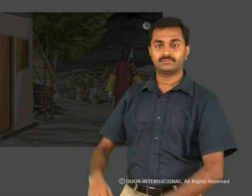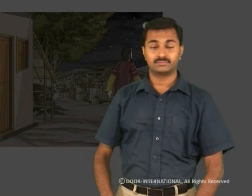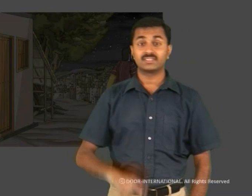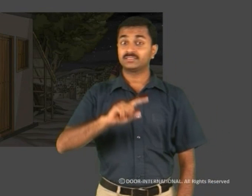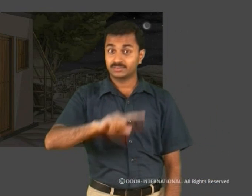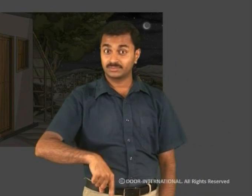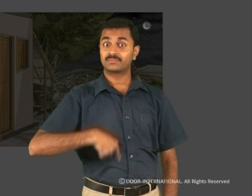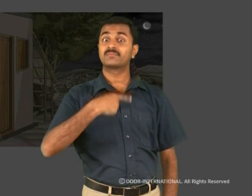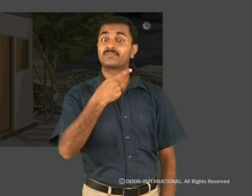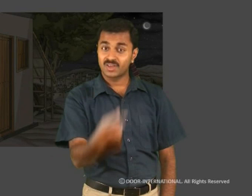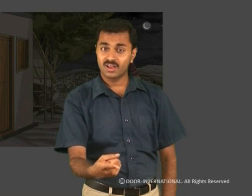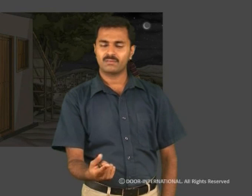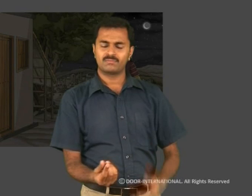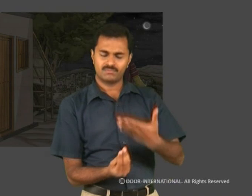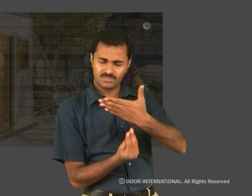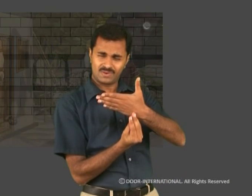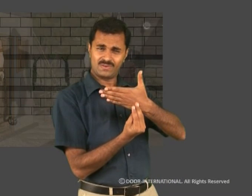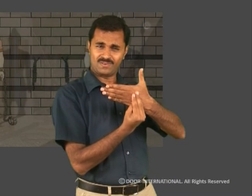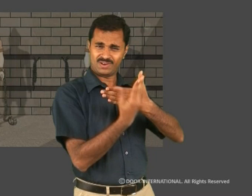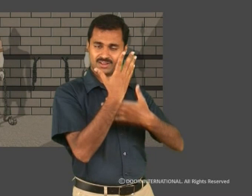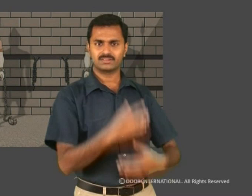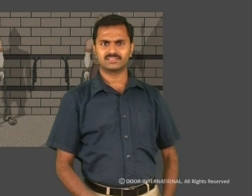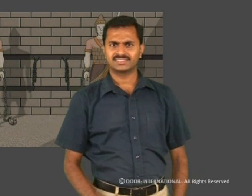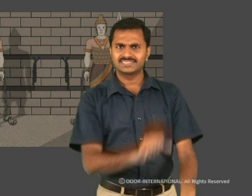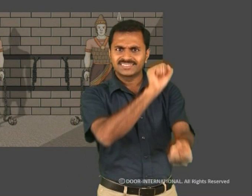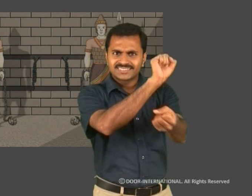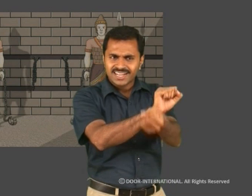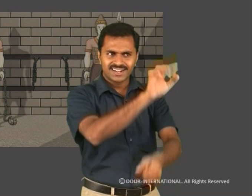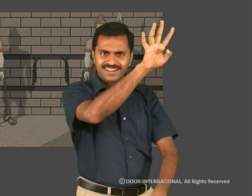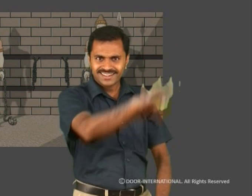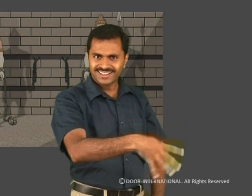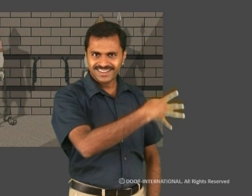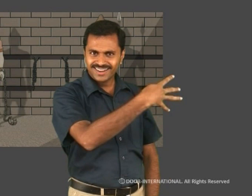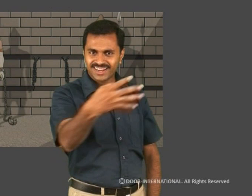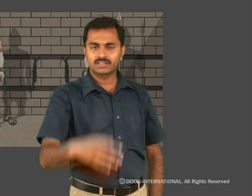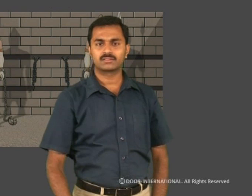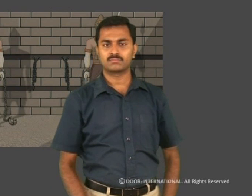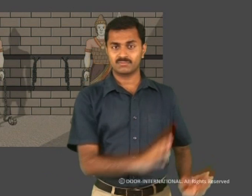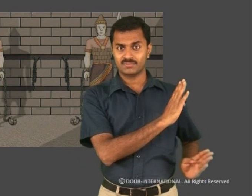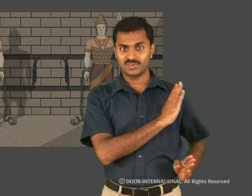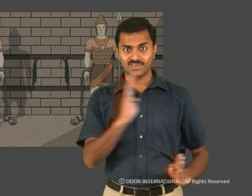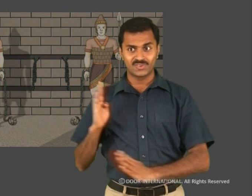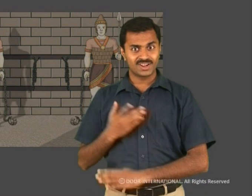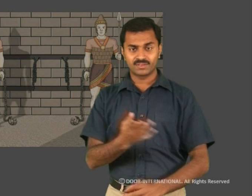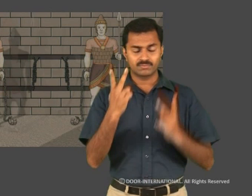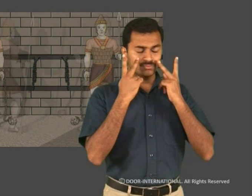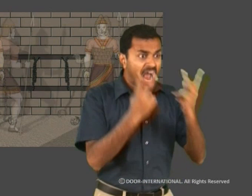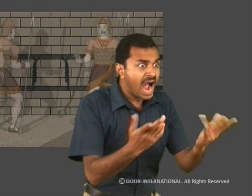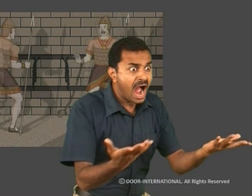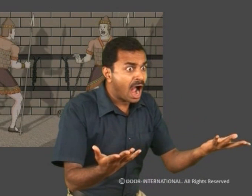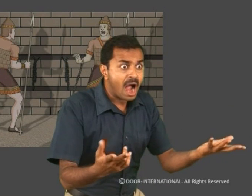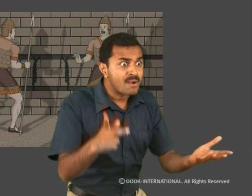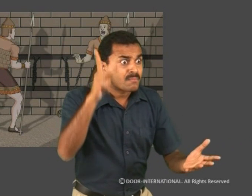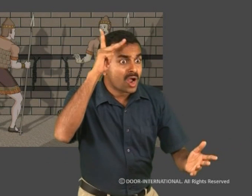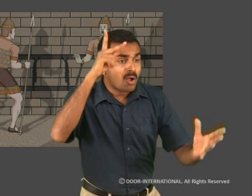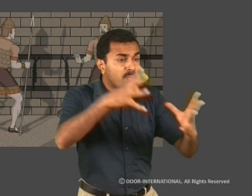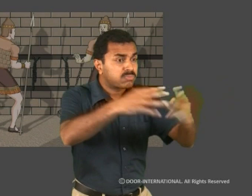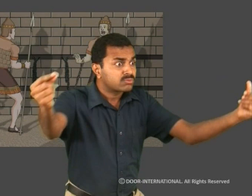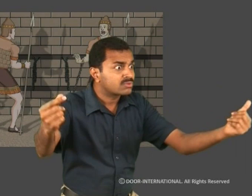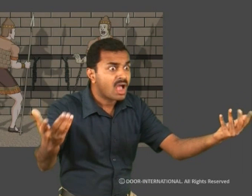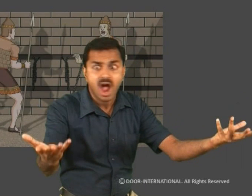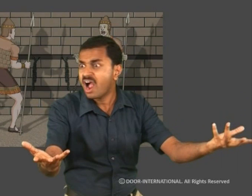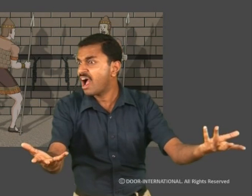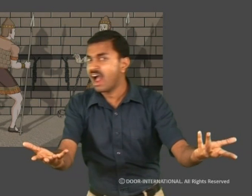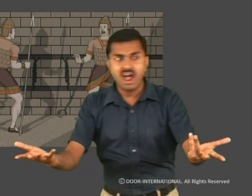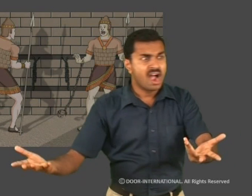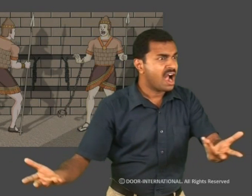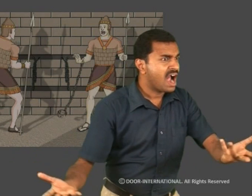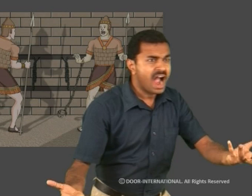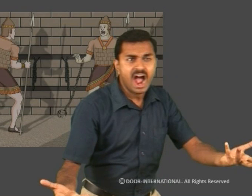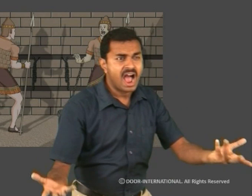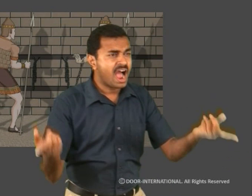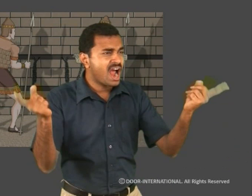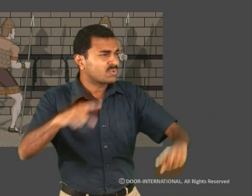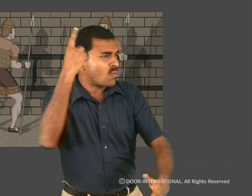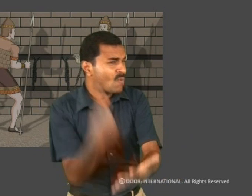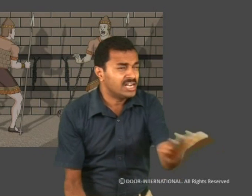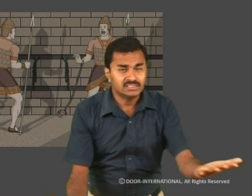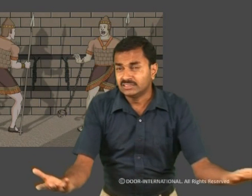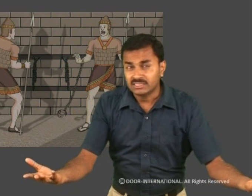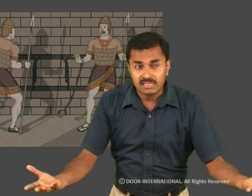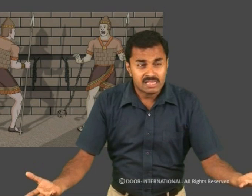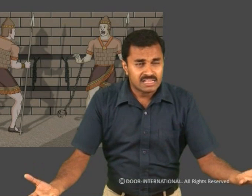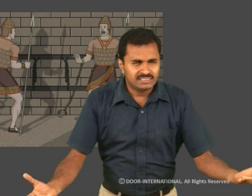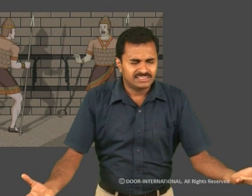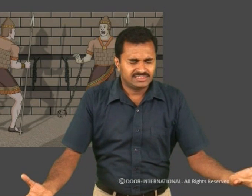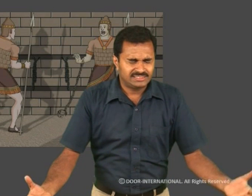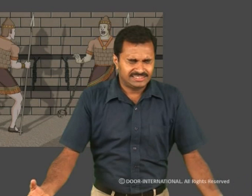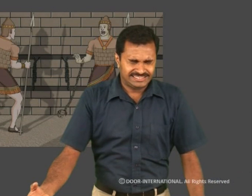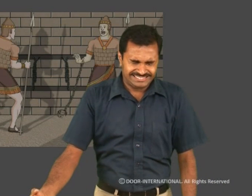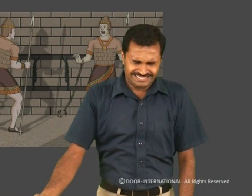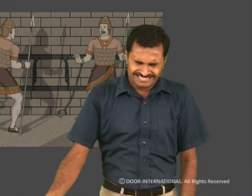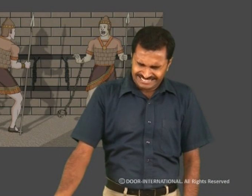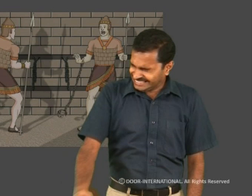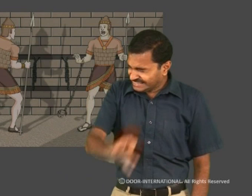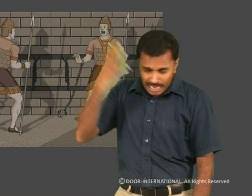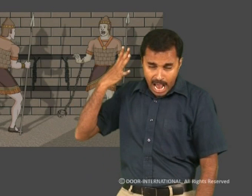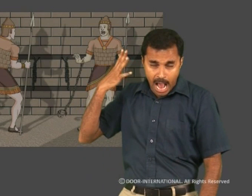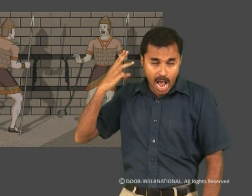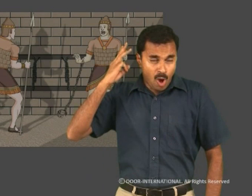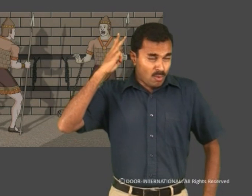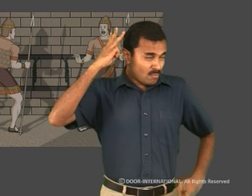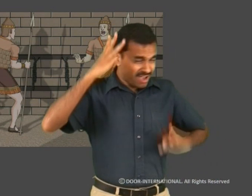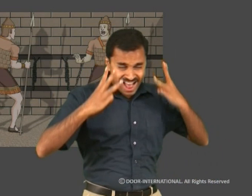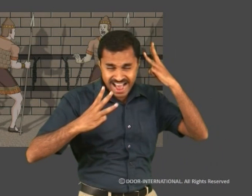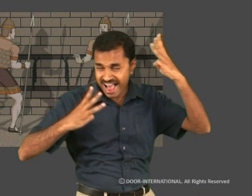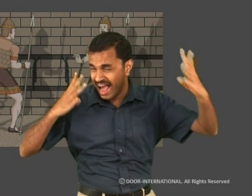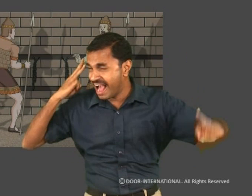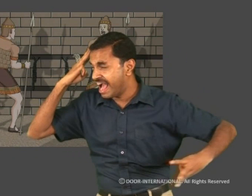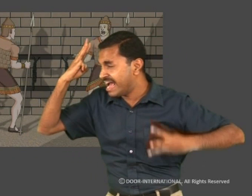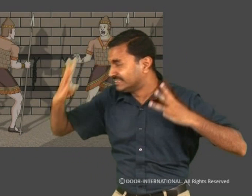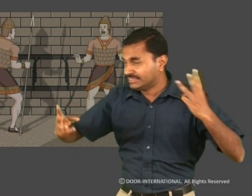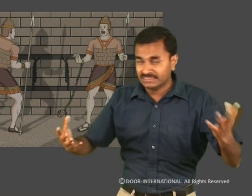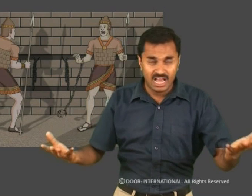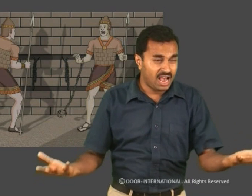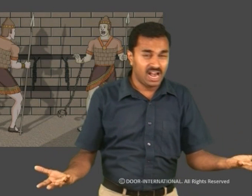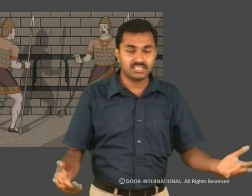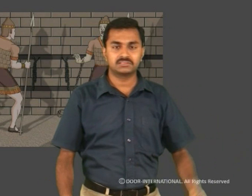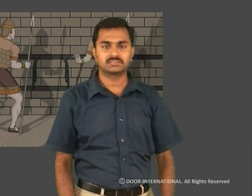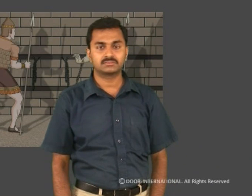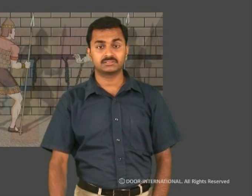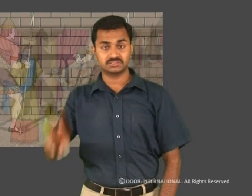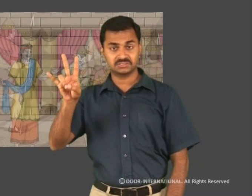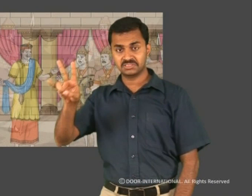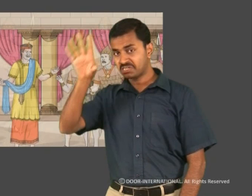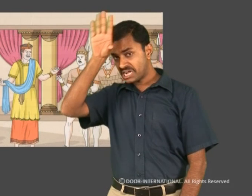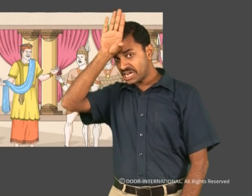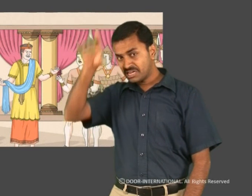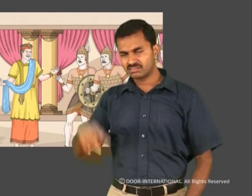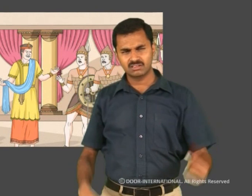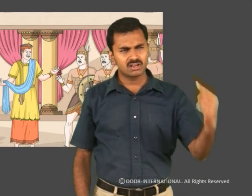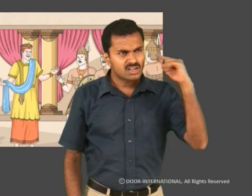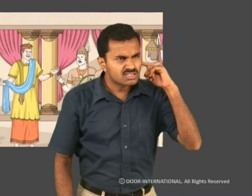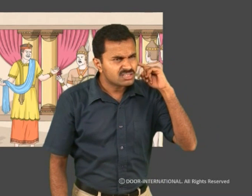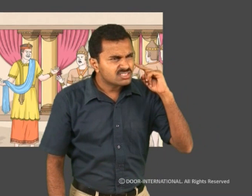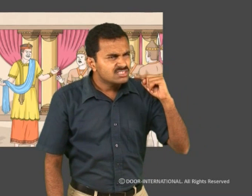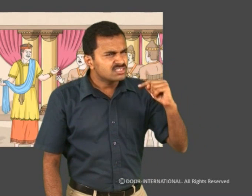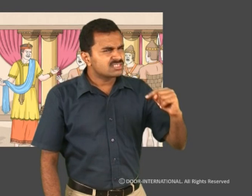At daybreak there was no small commotion among the soldiers as to what had become of Peter.